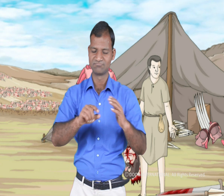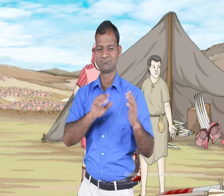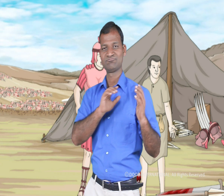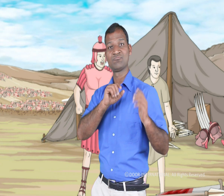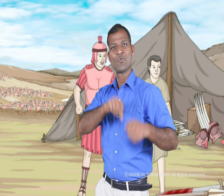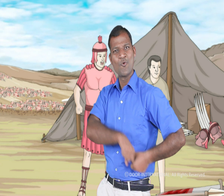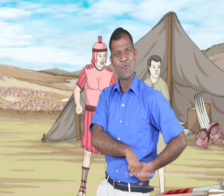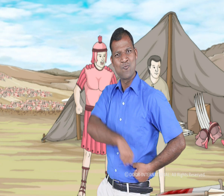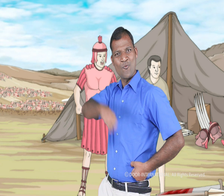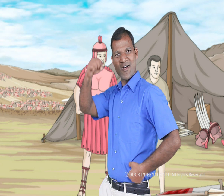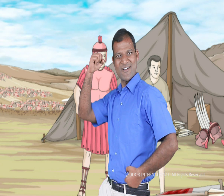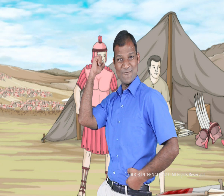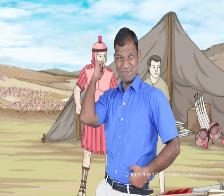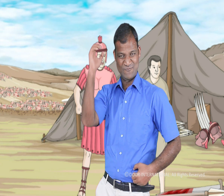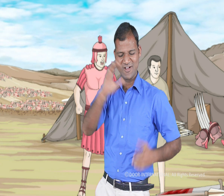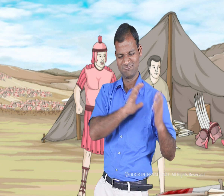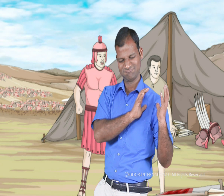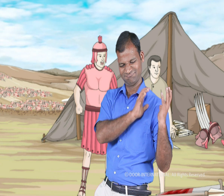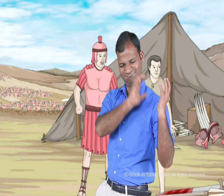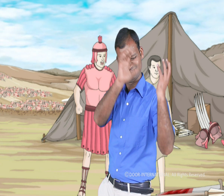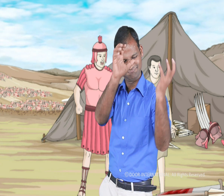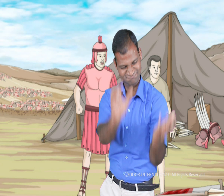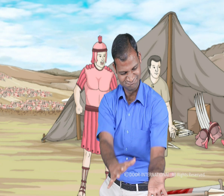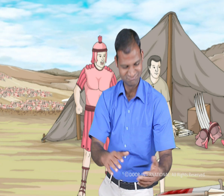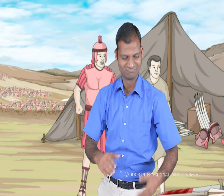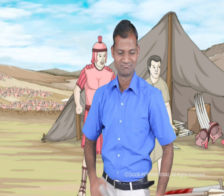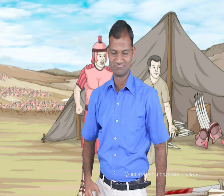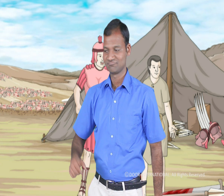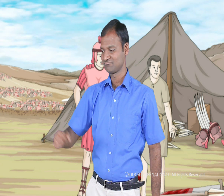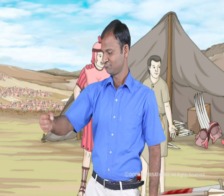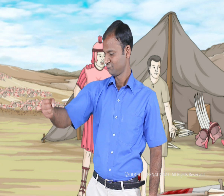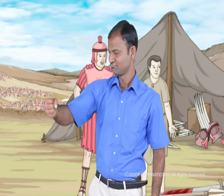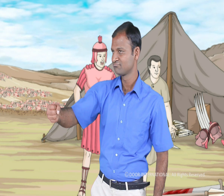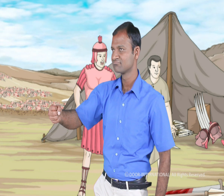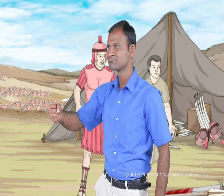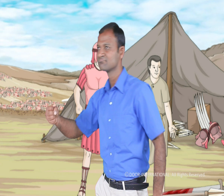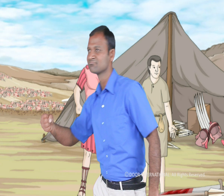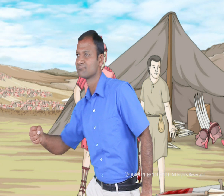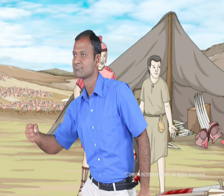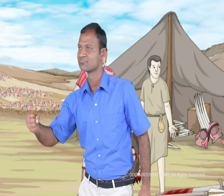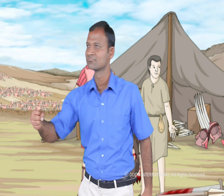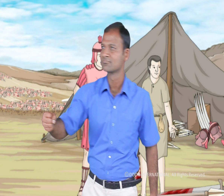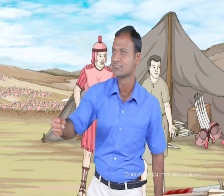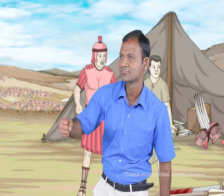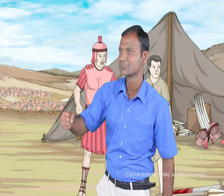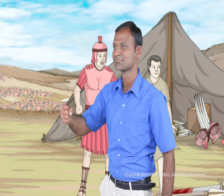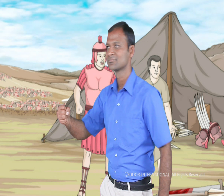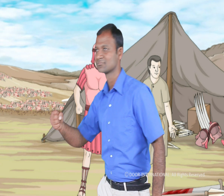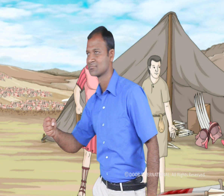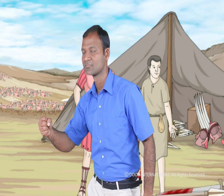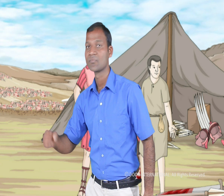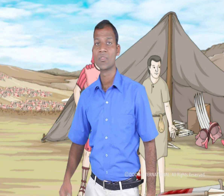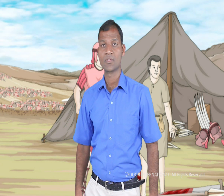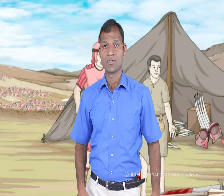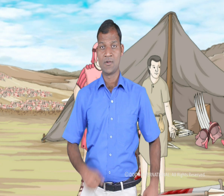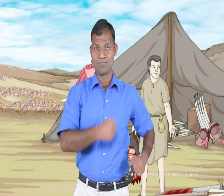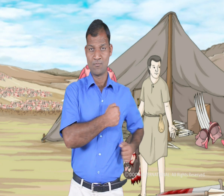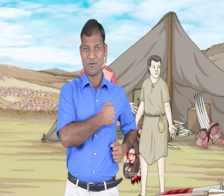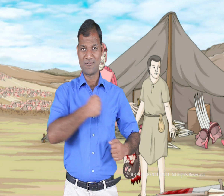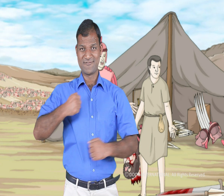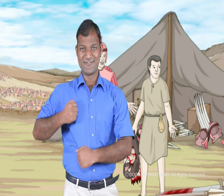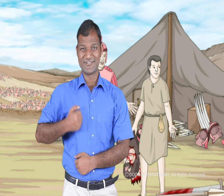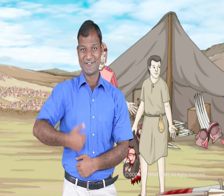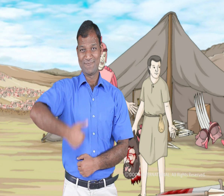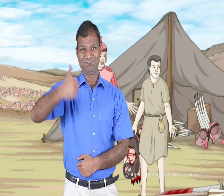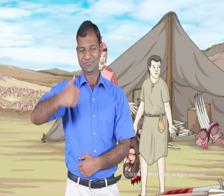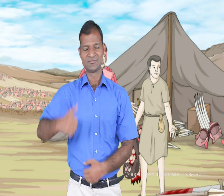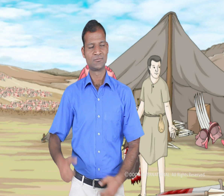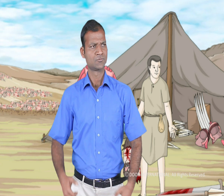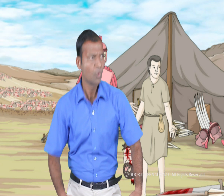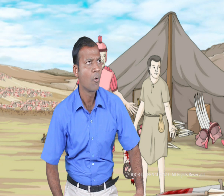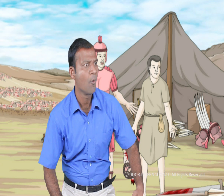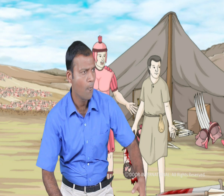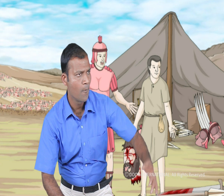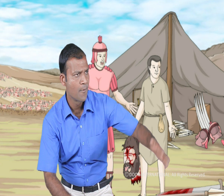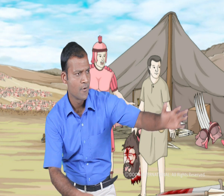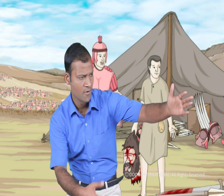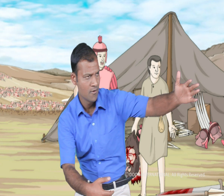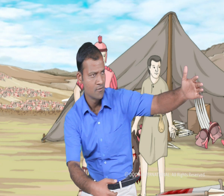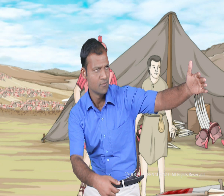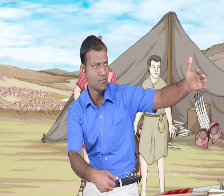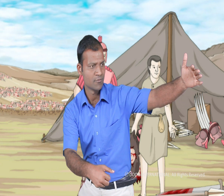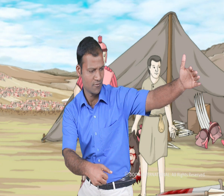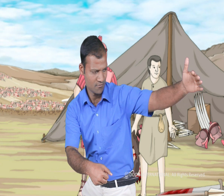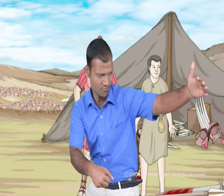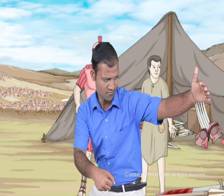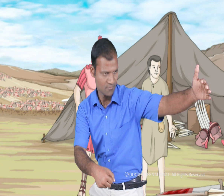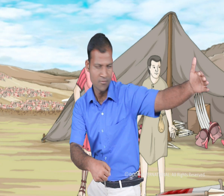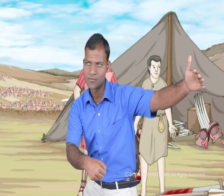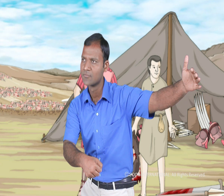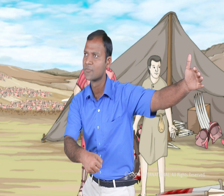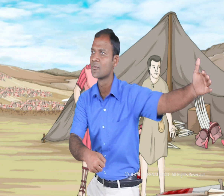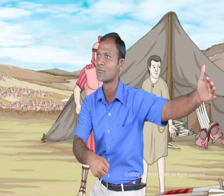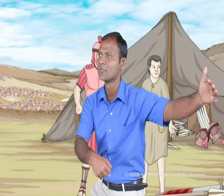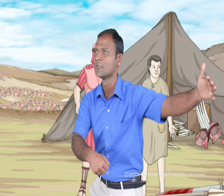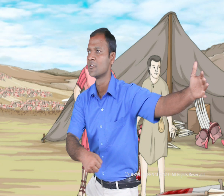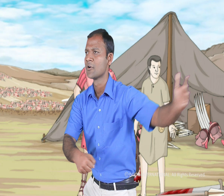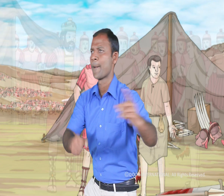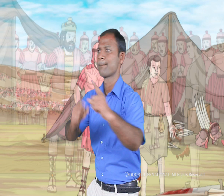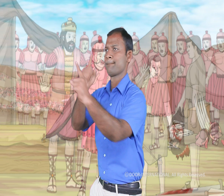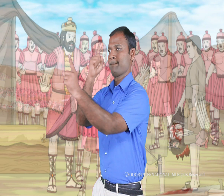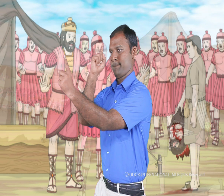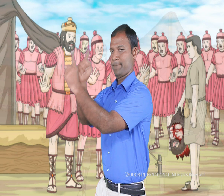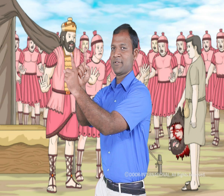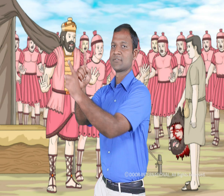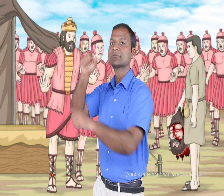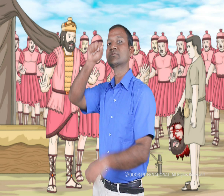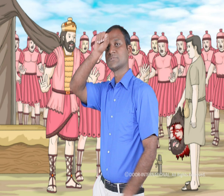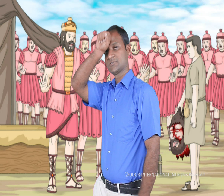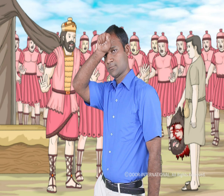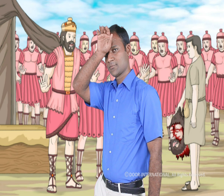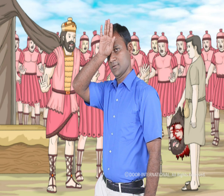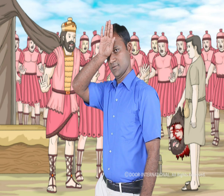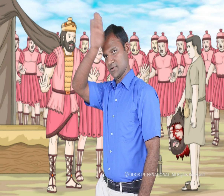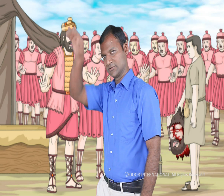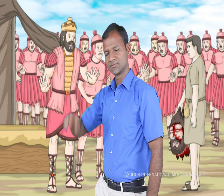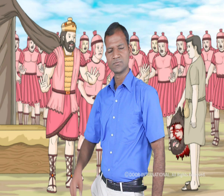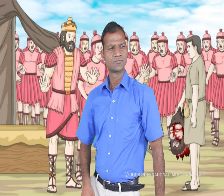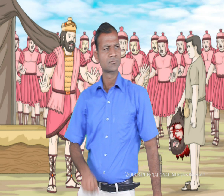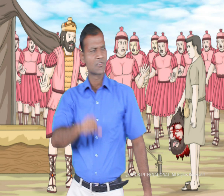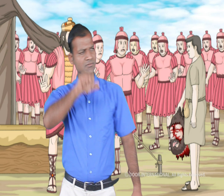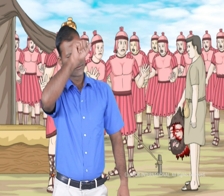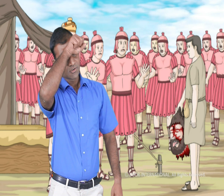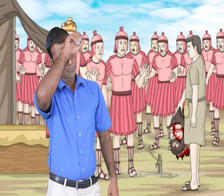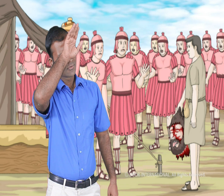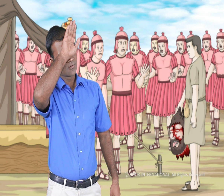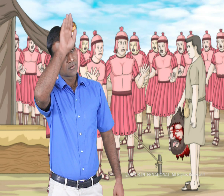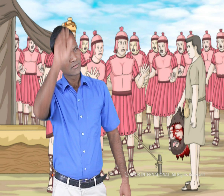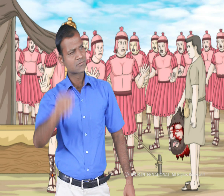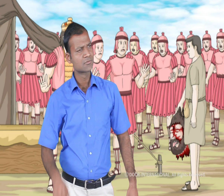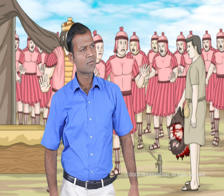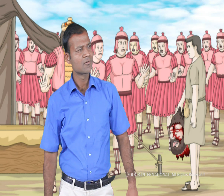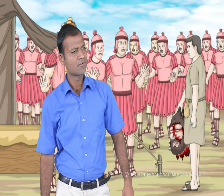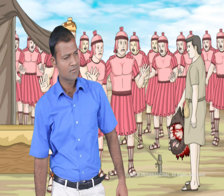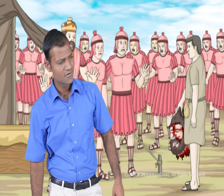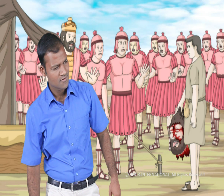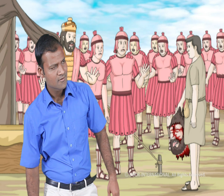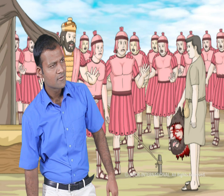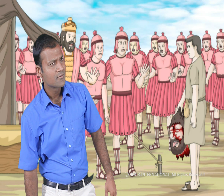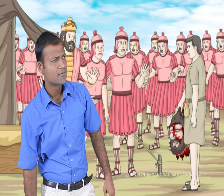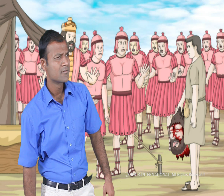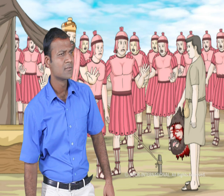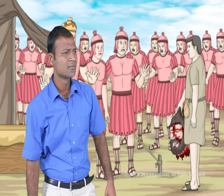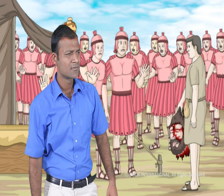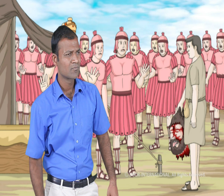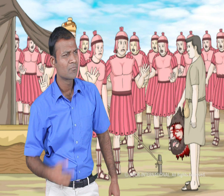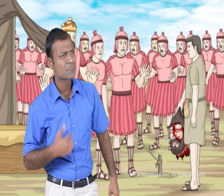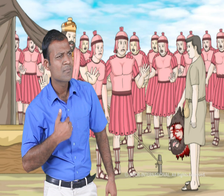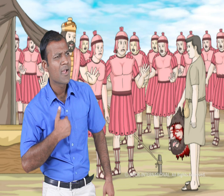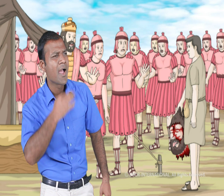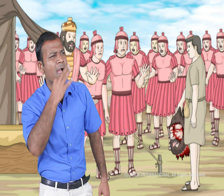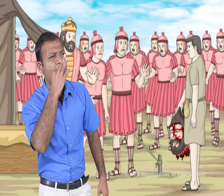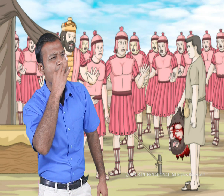“As surely as you live, O king,” Abner replied, “I do not know.” “Find out whose son this young man is!” said the king.